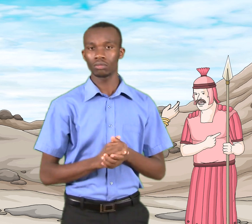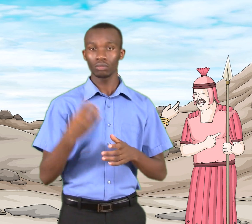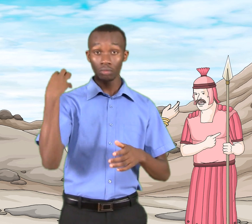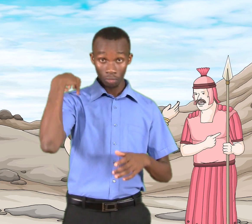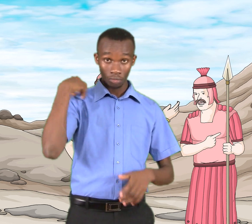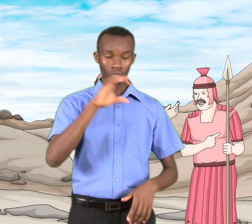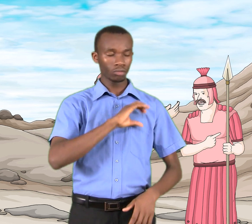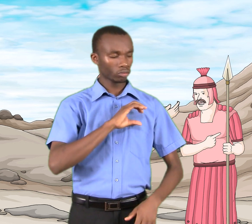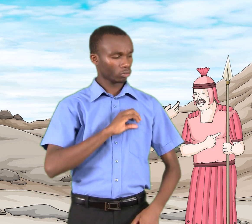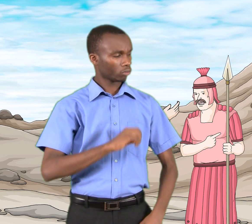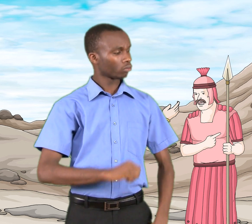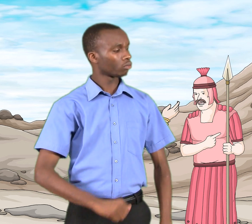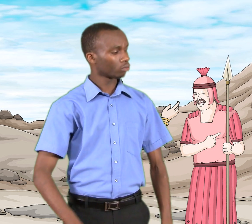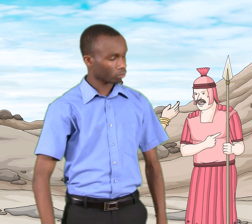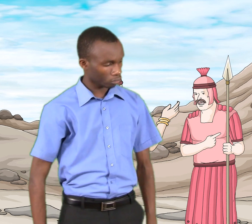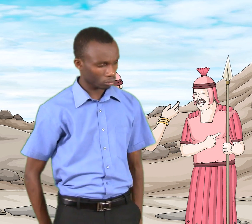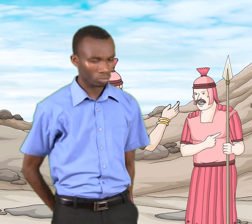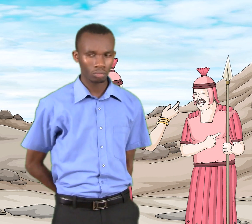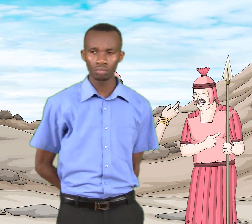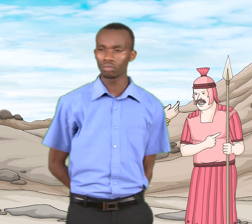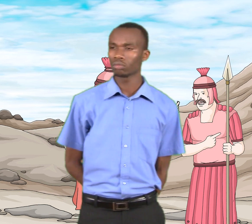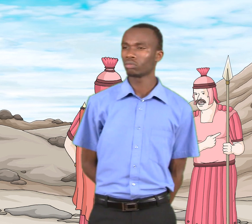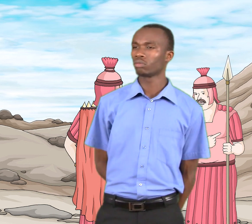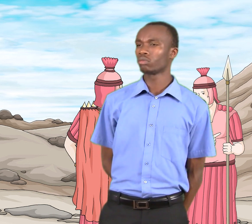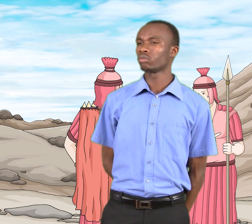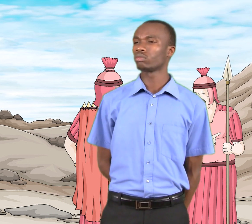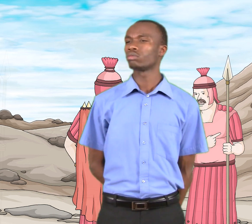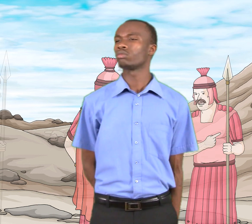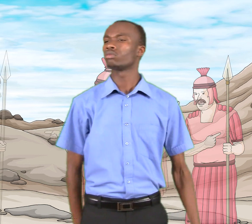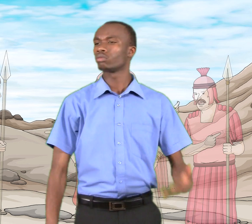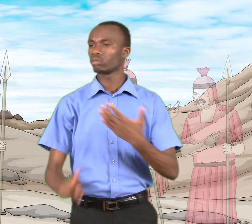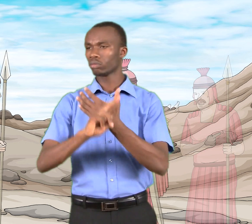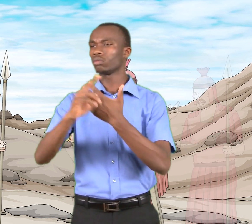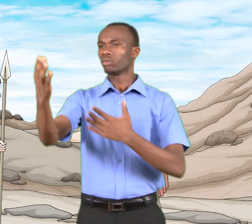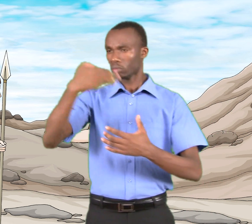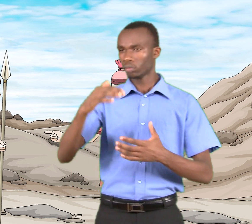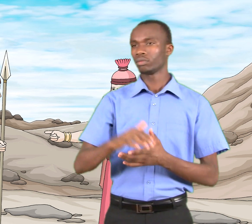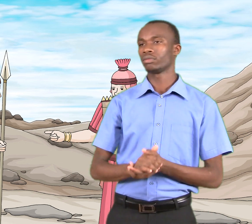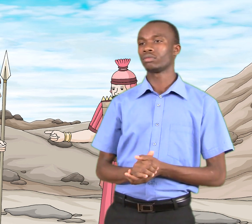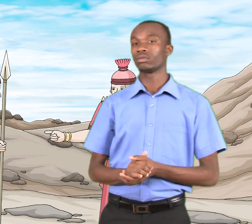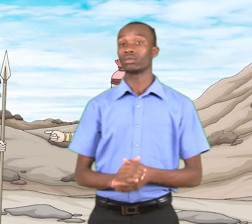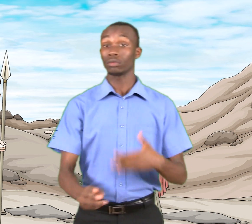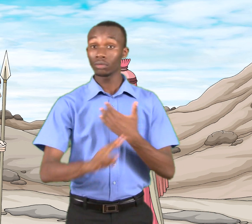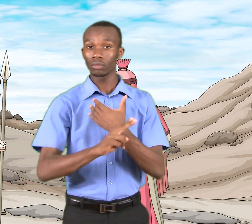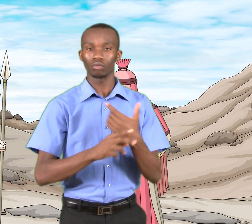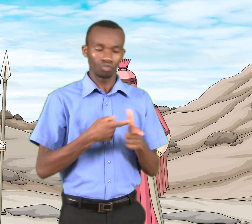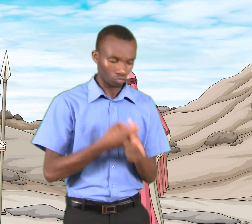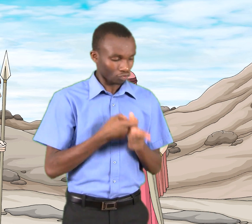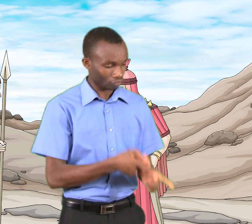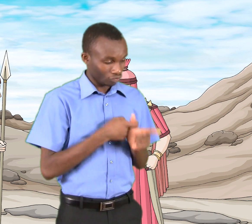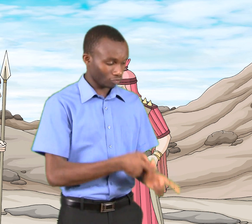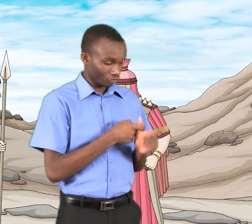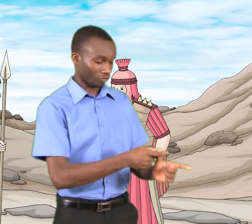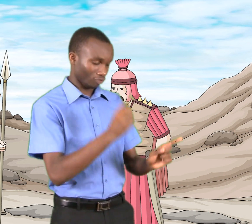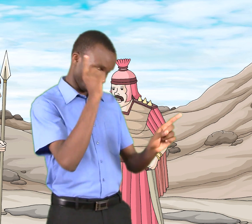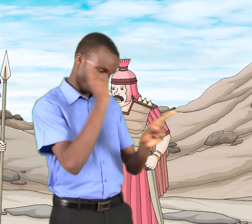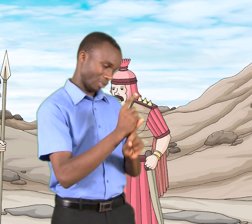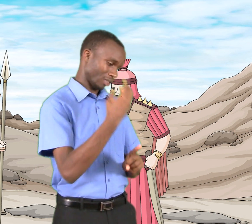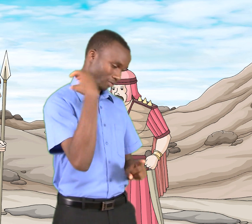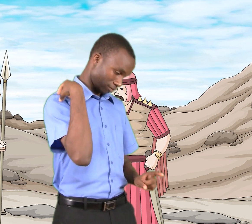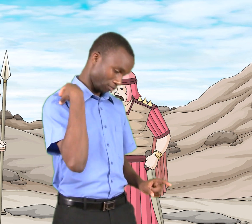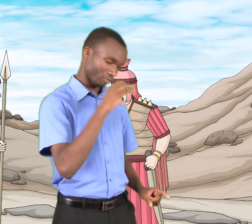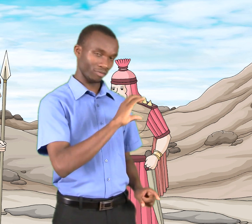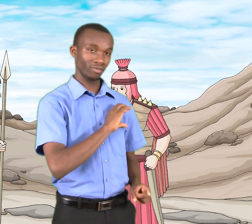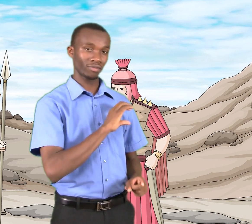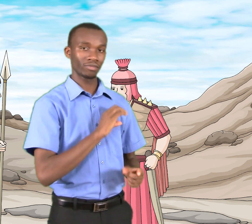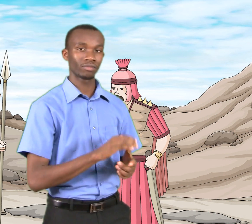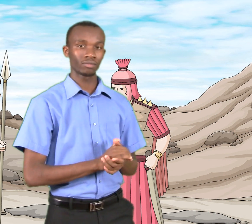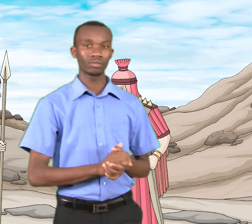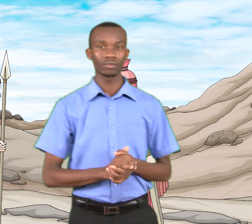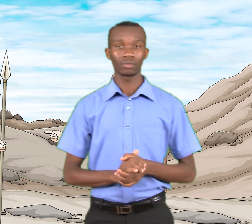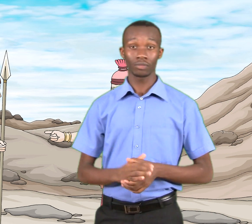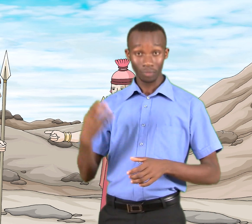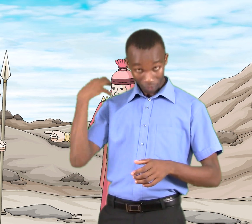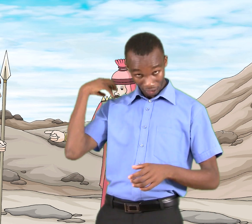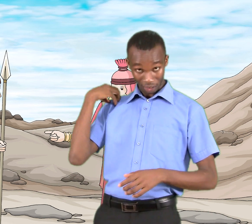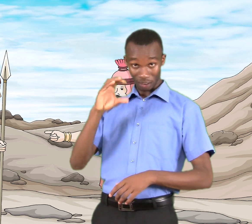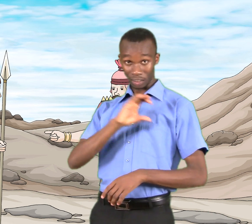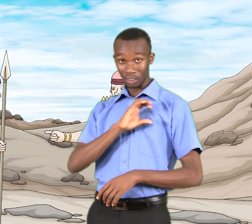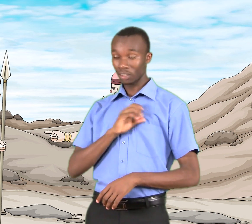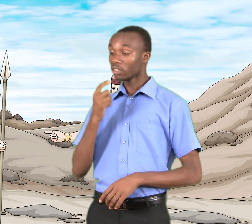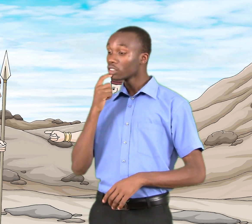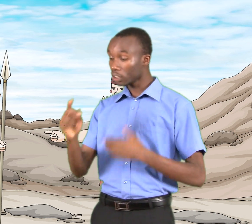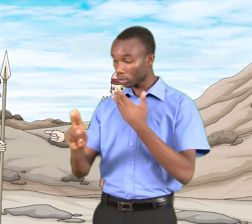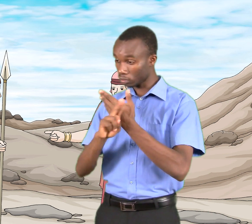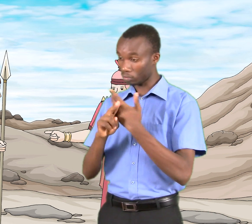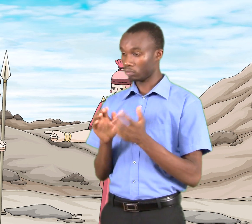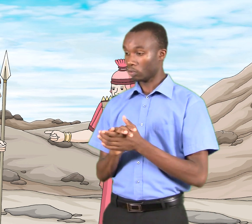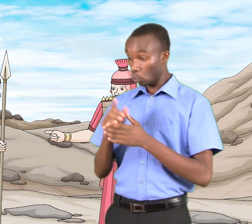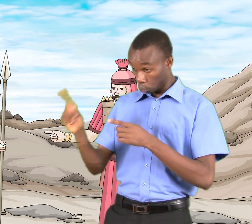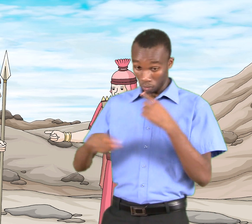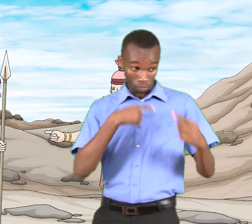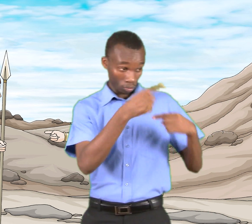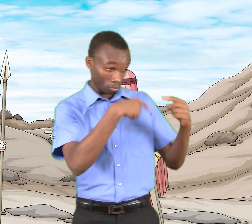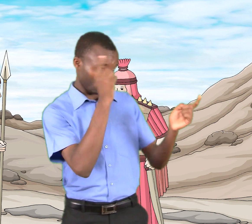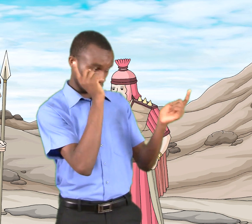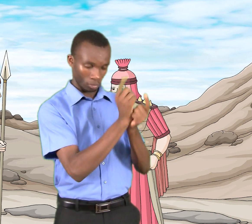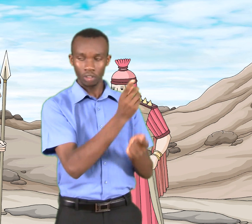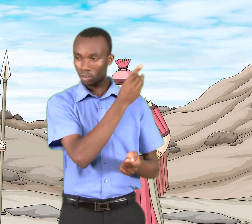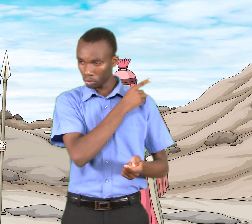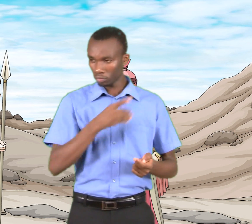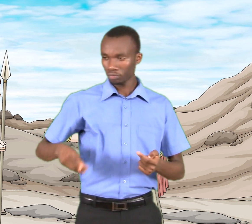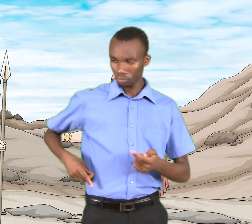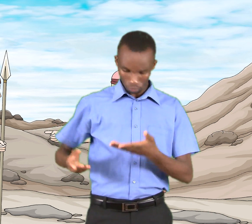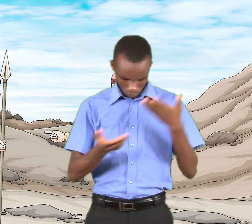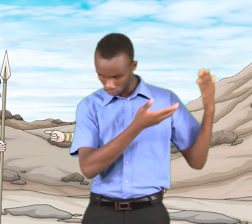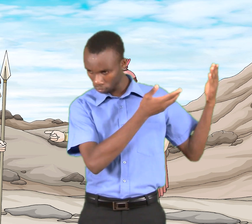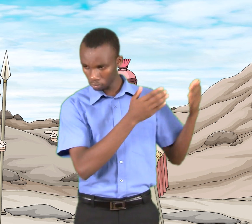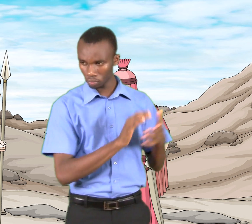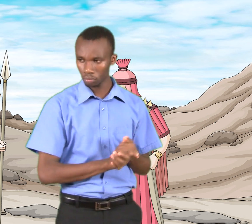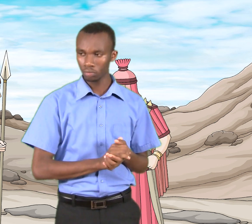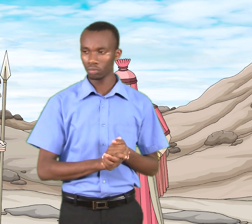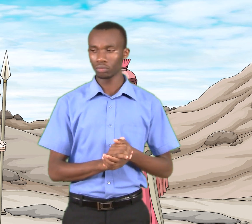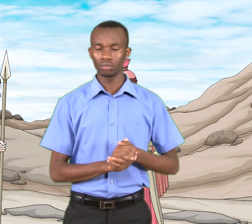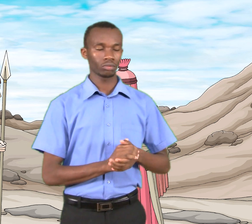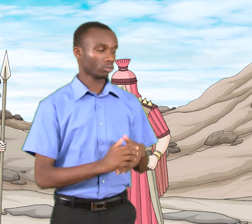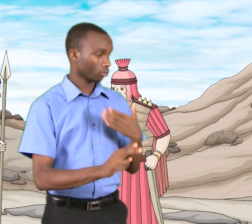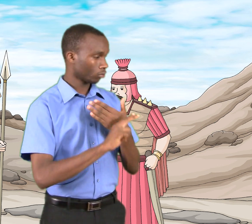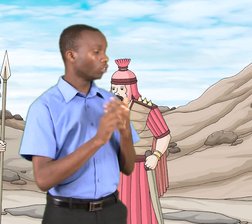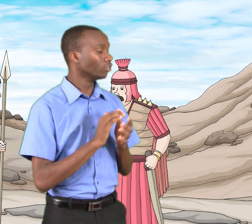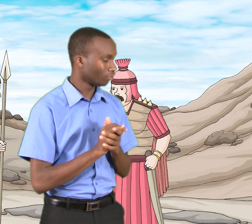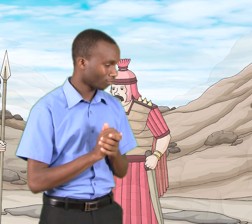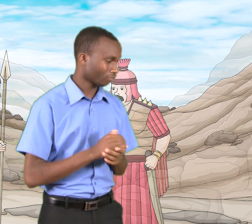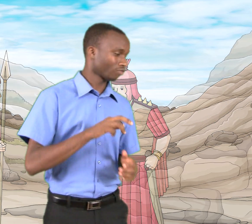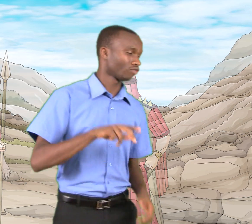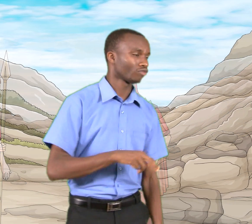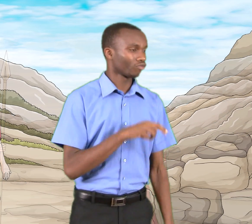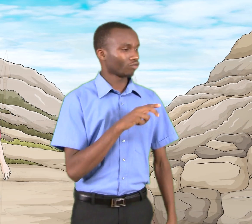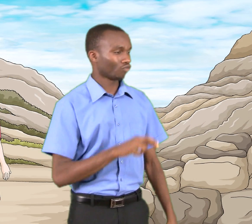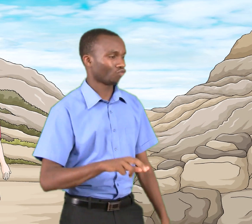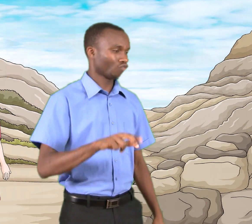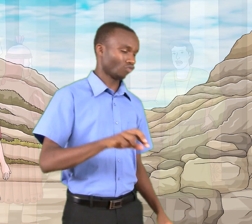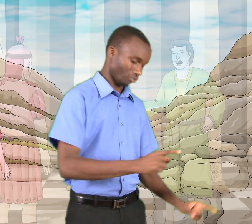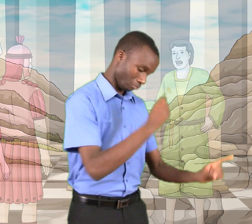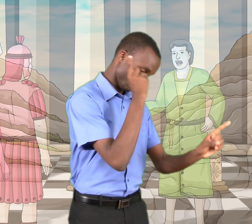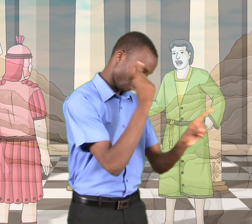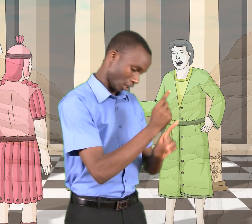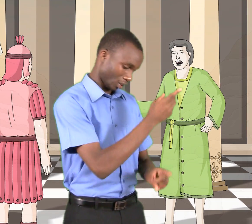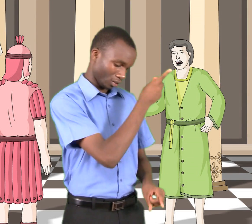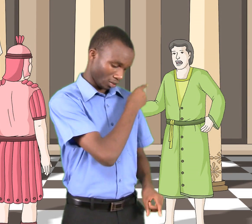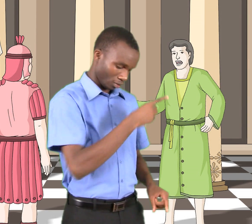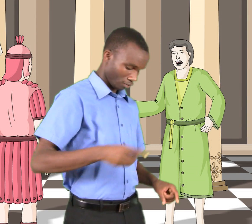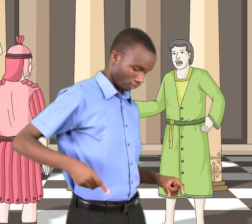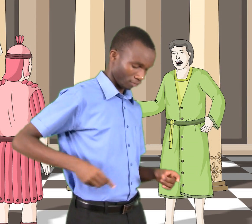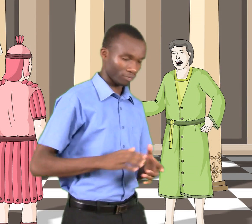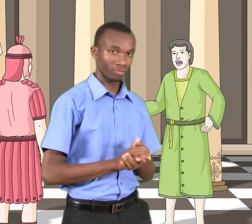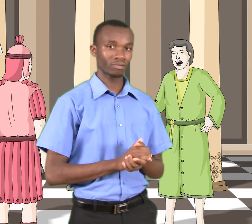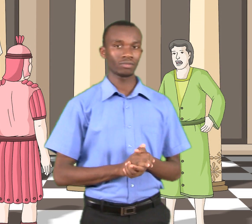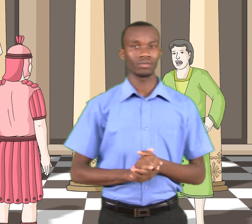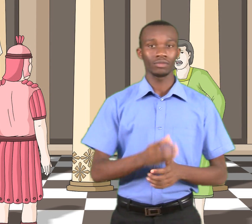So Joab sent him to David.